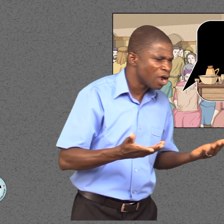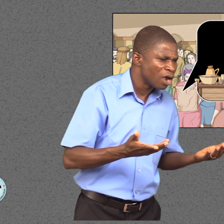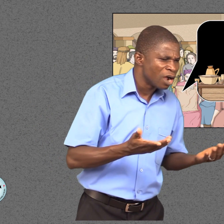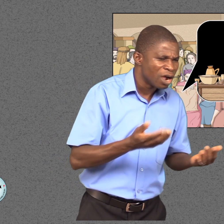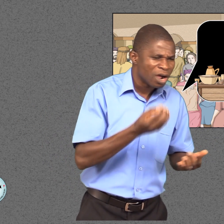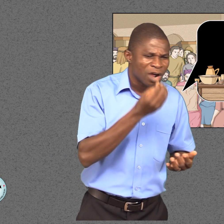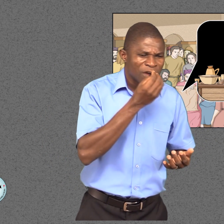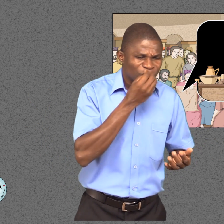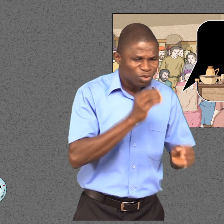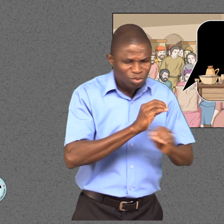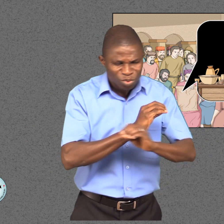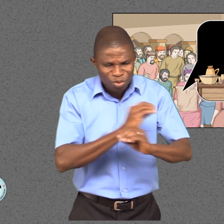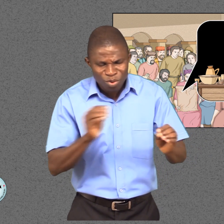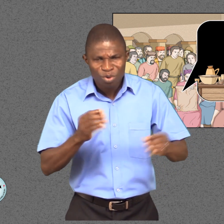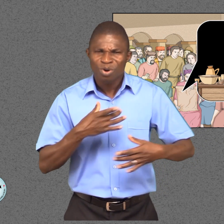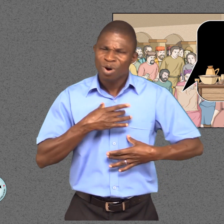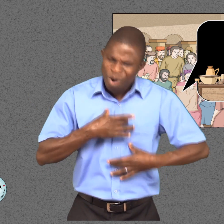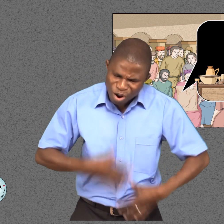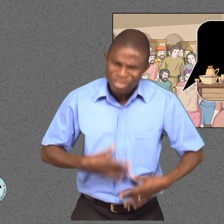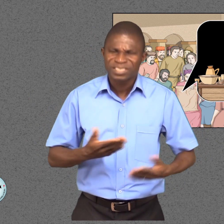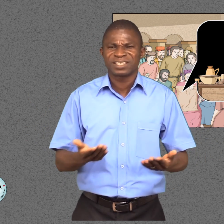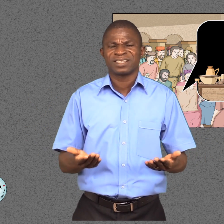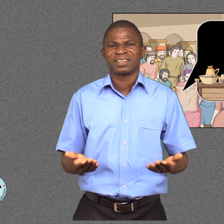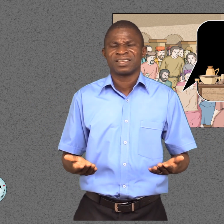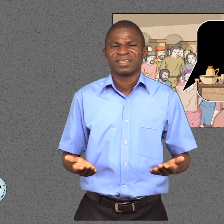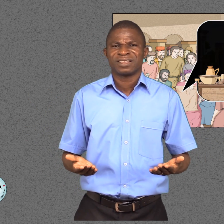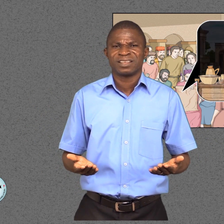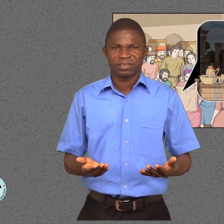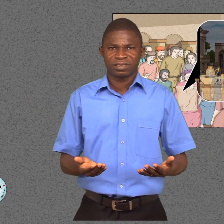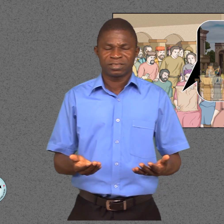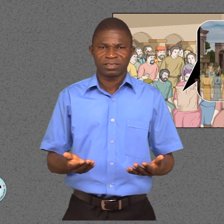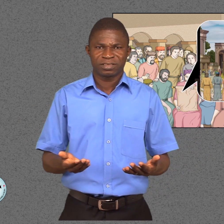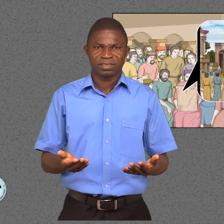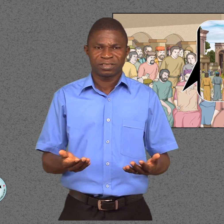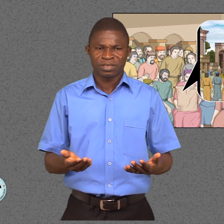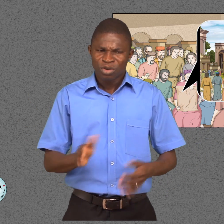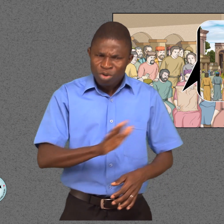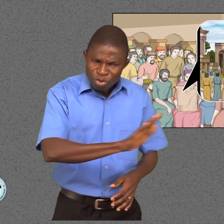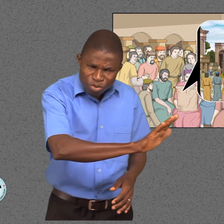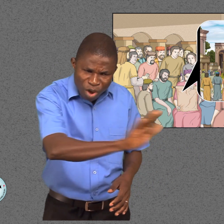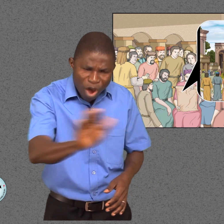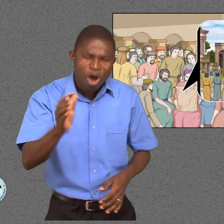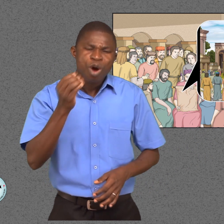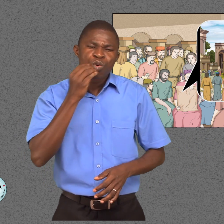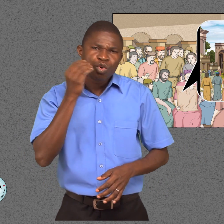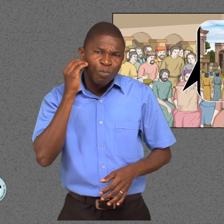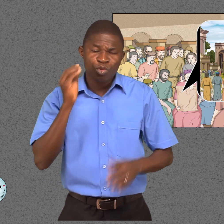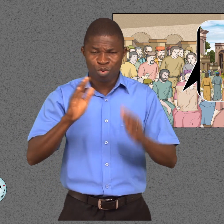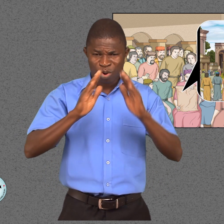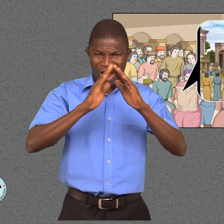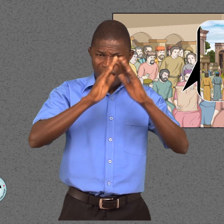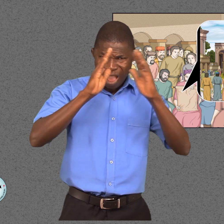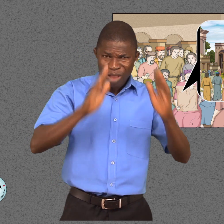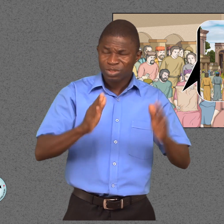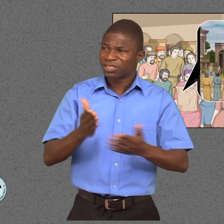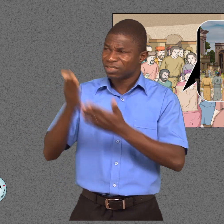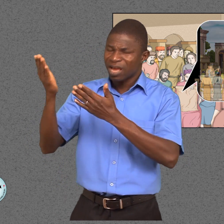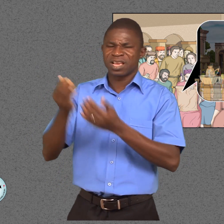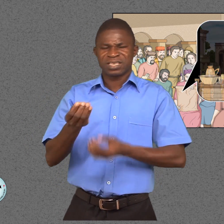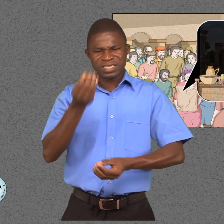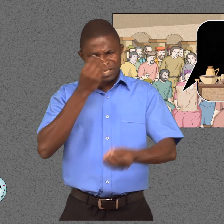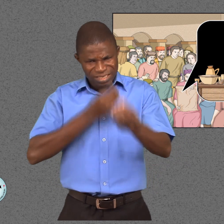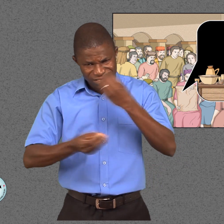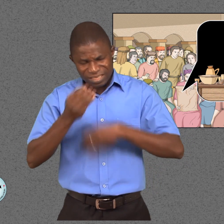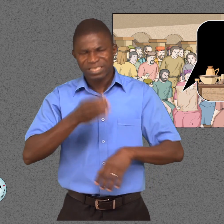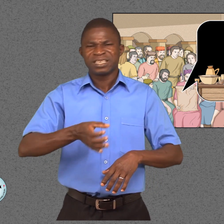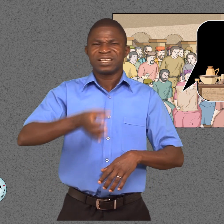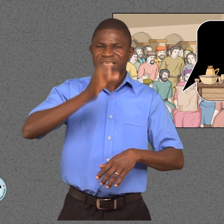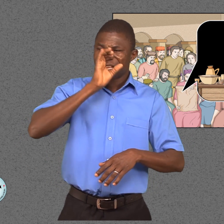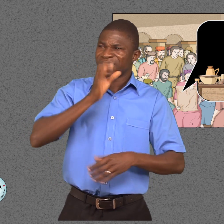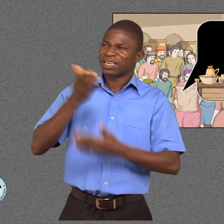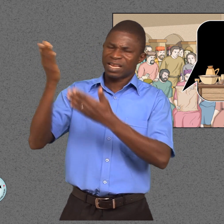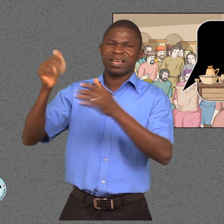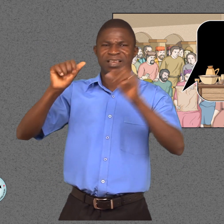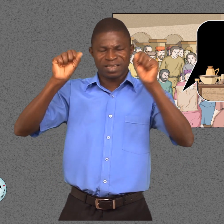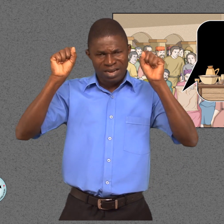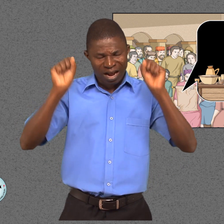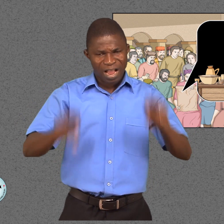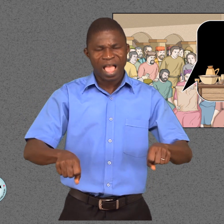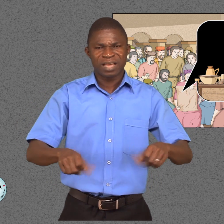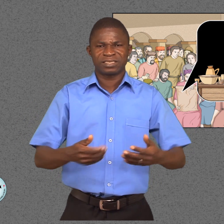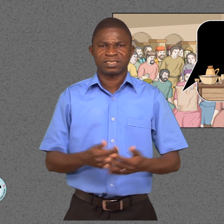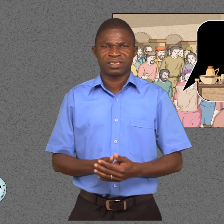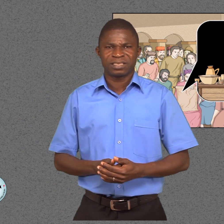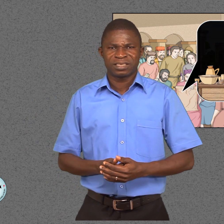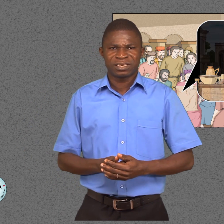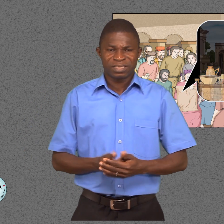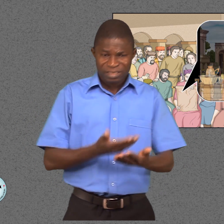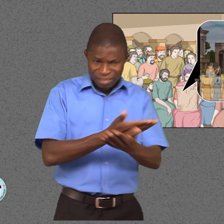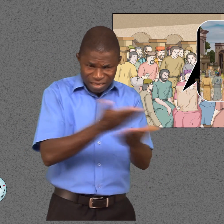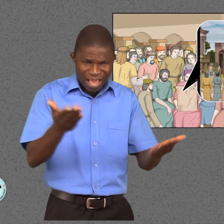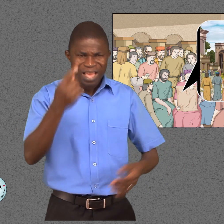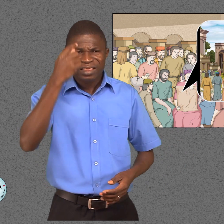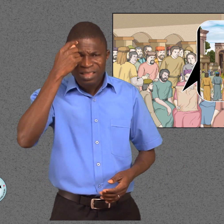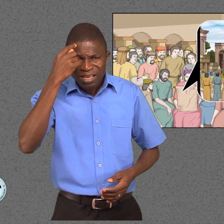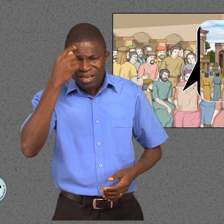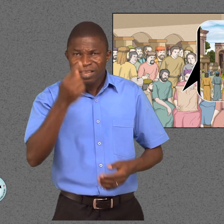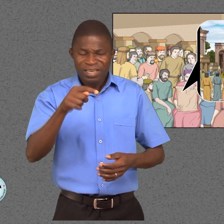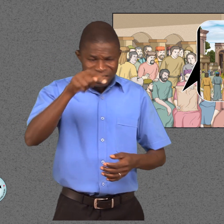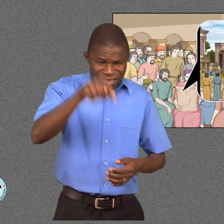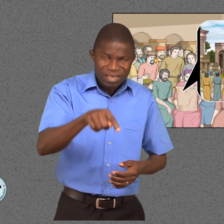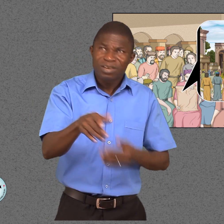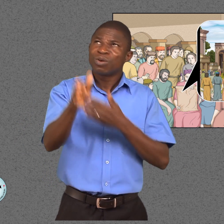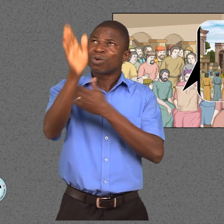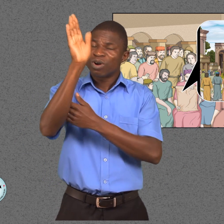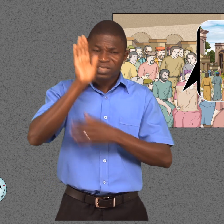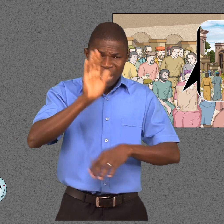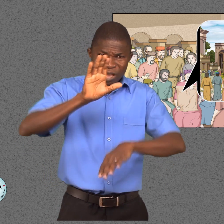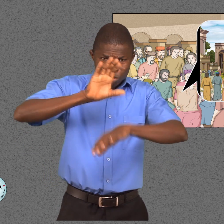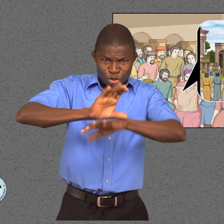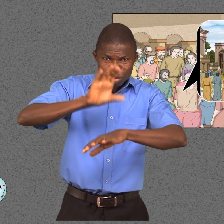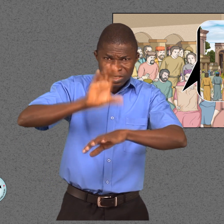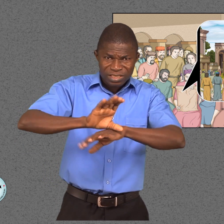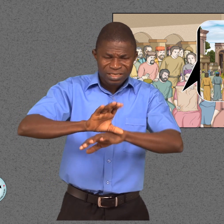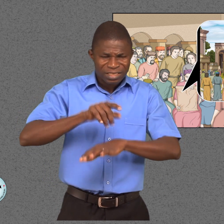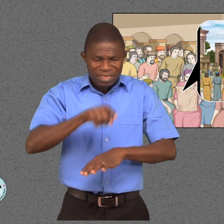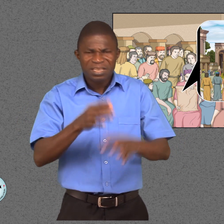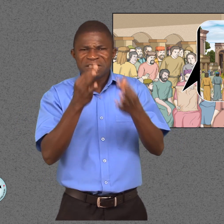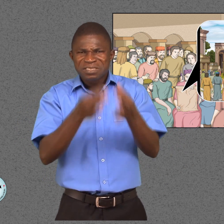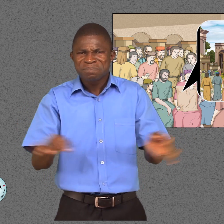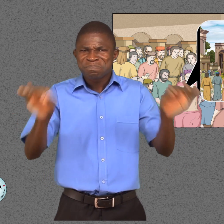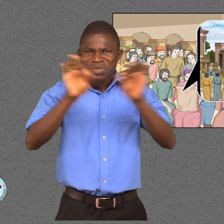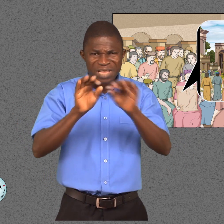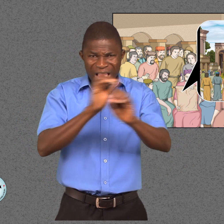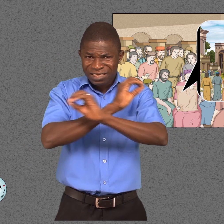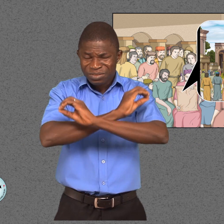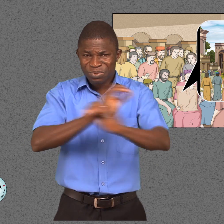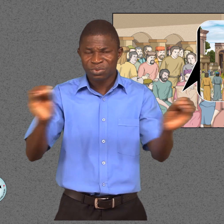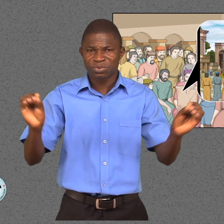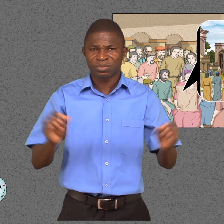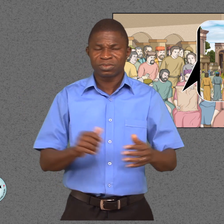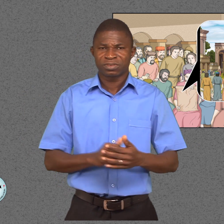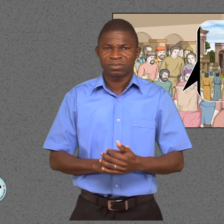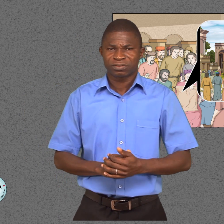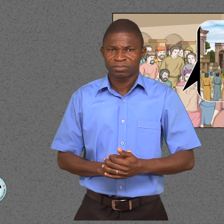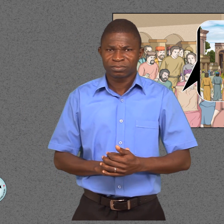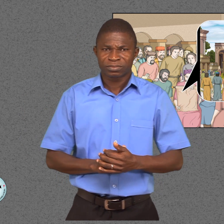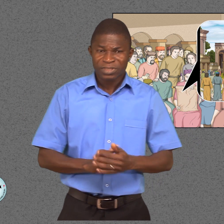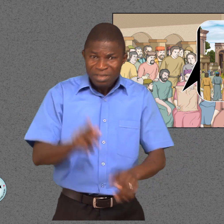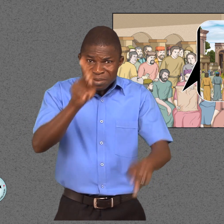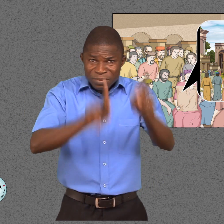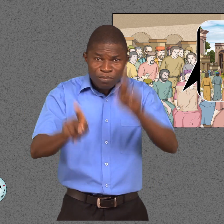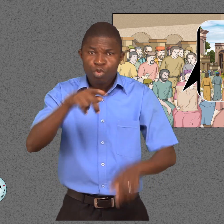Don’t you have your own homes in which to eat and drink?